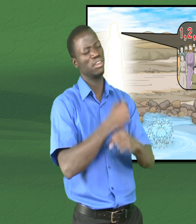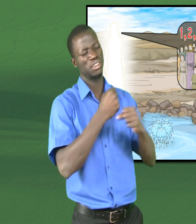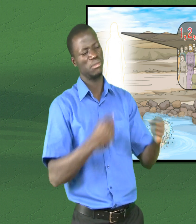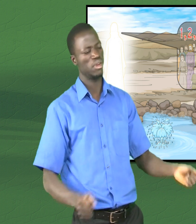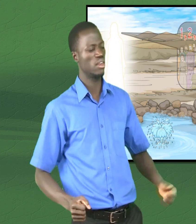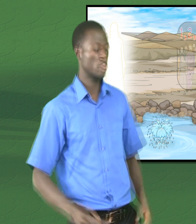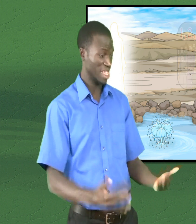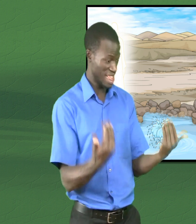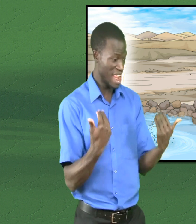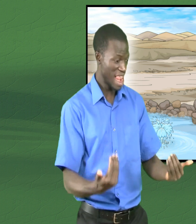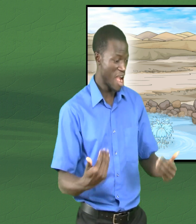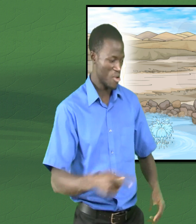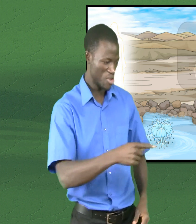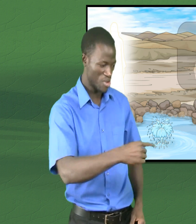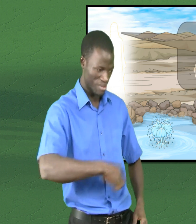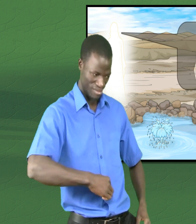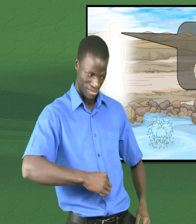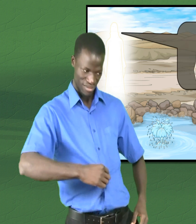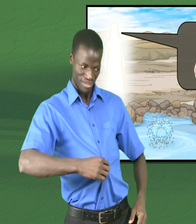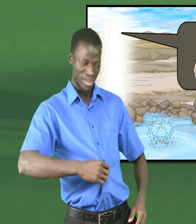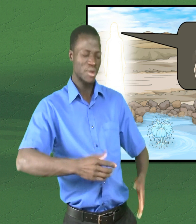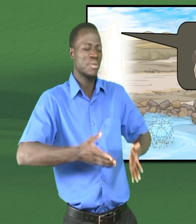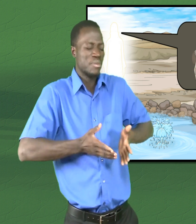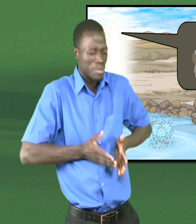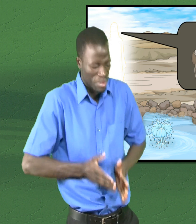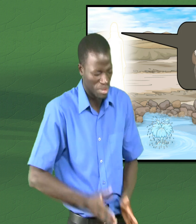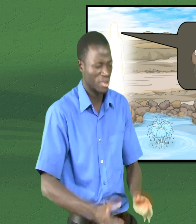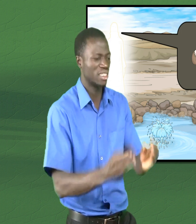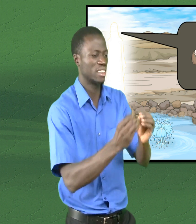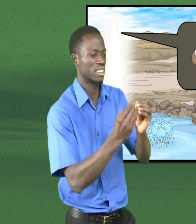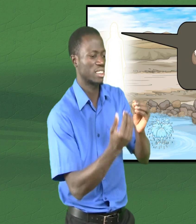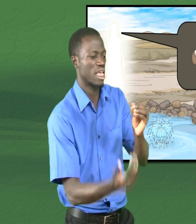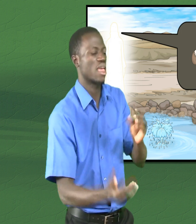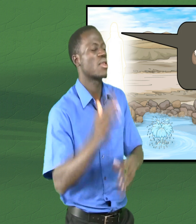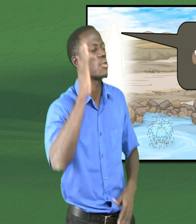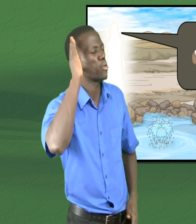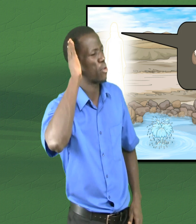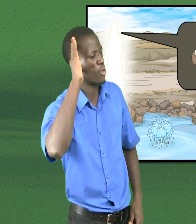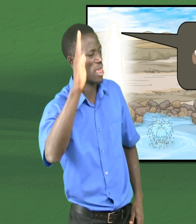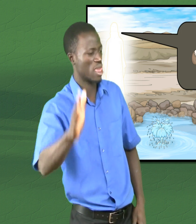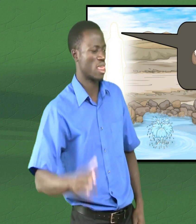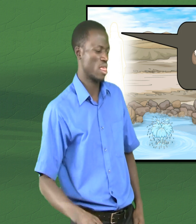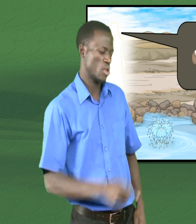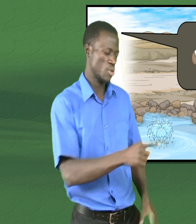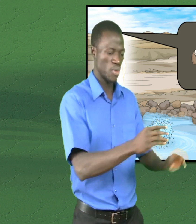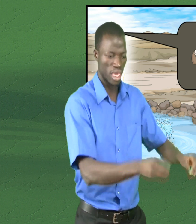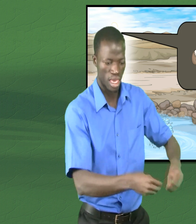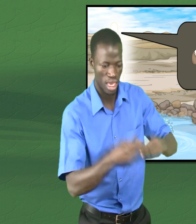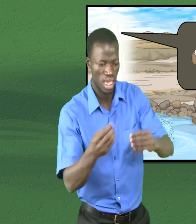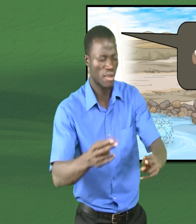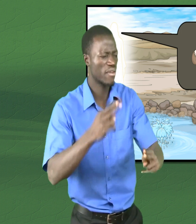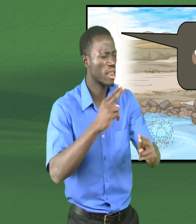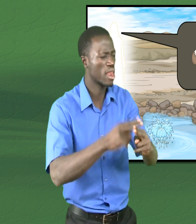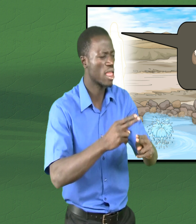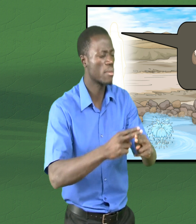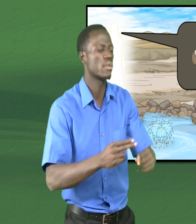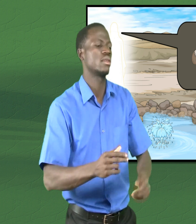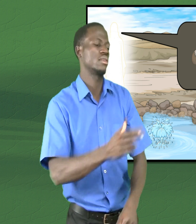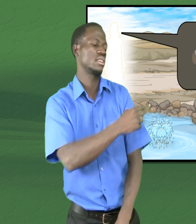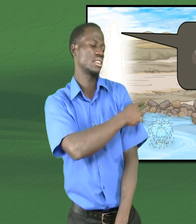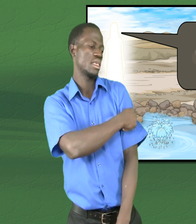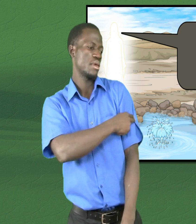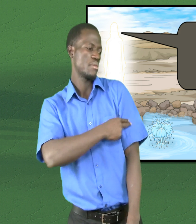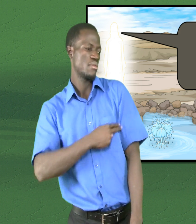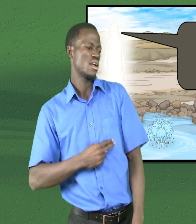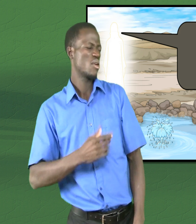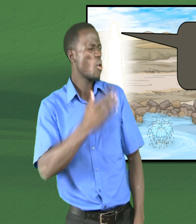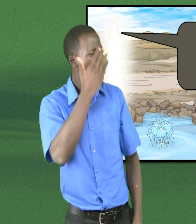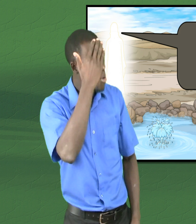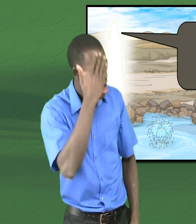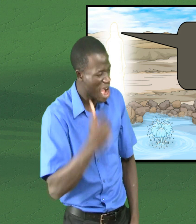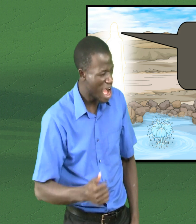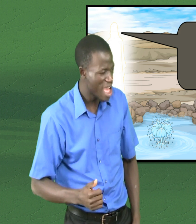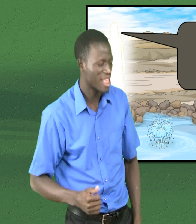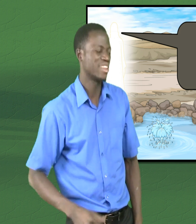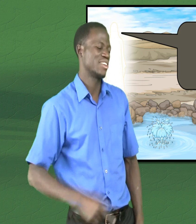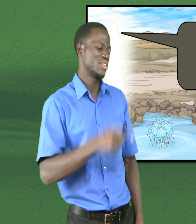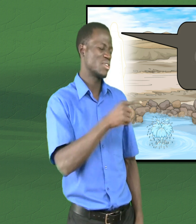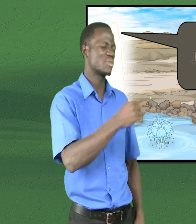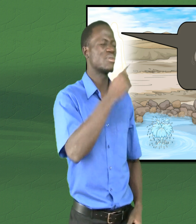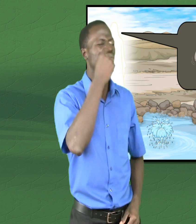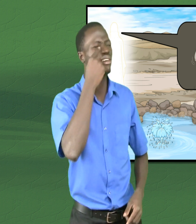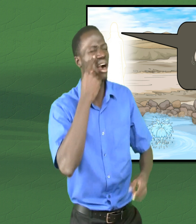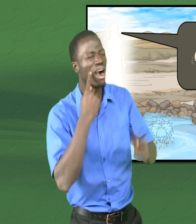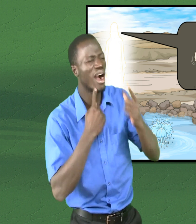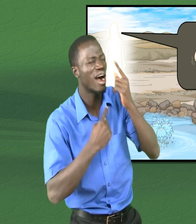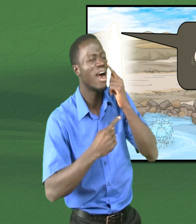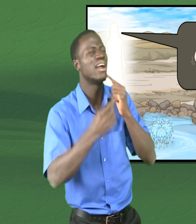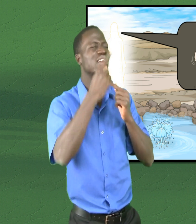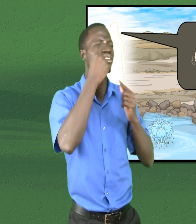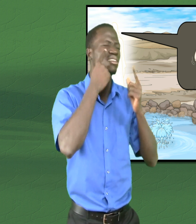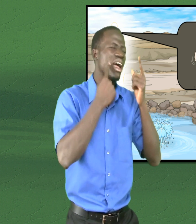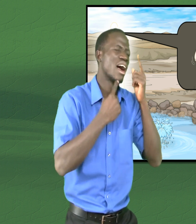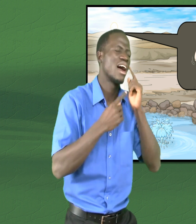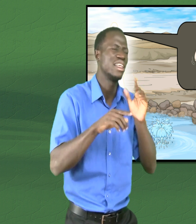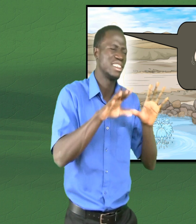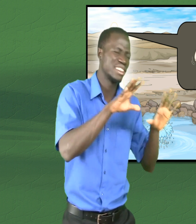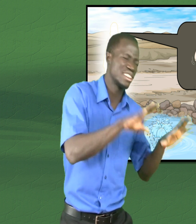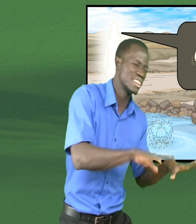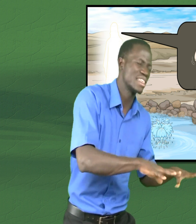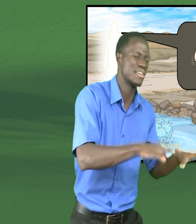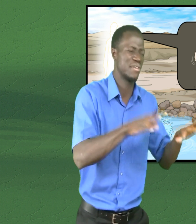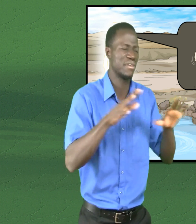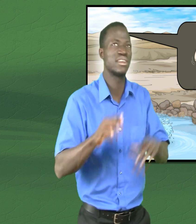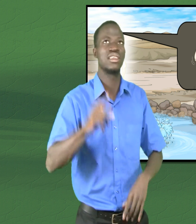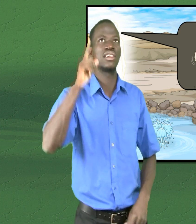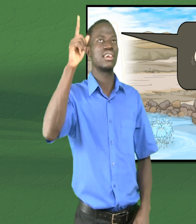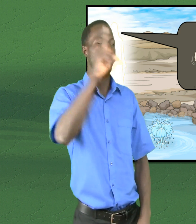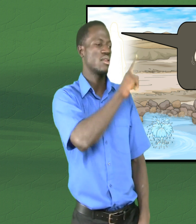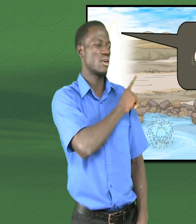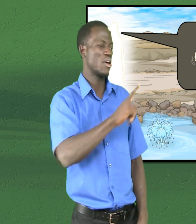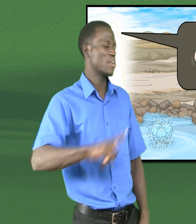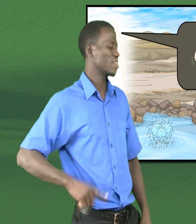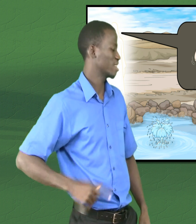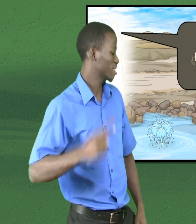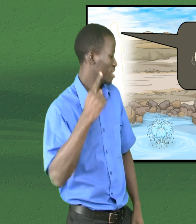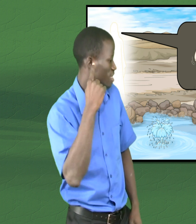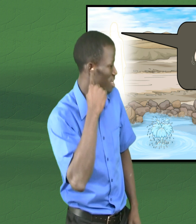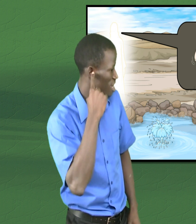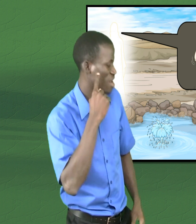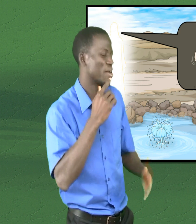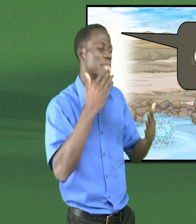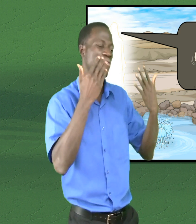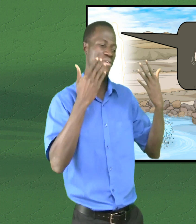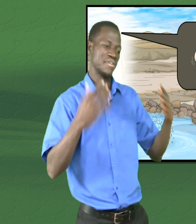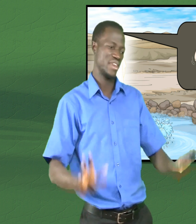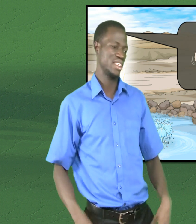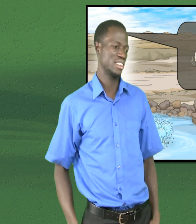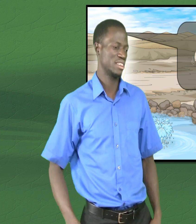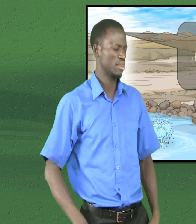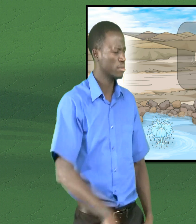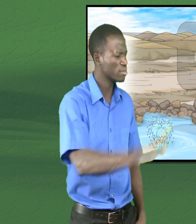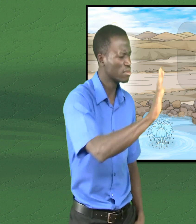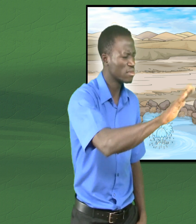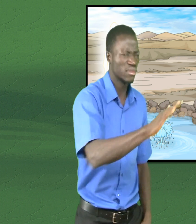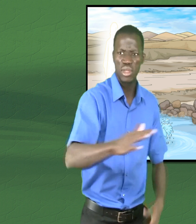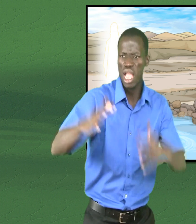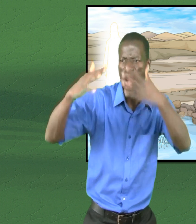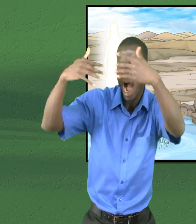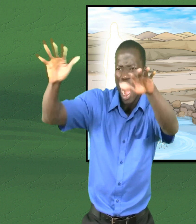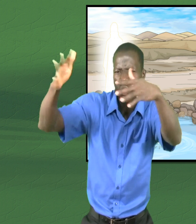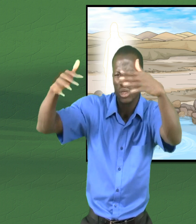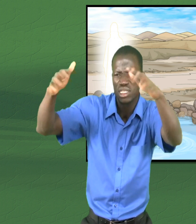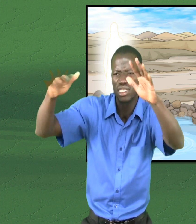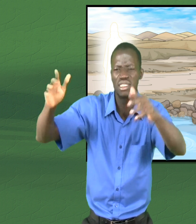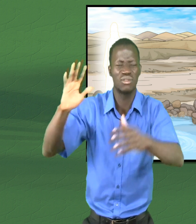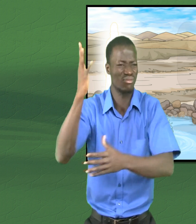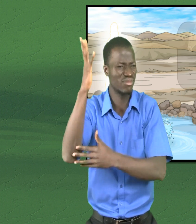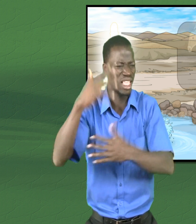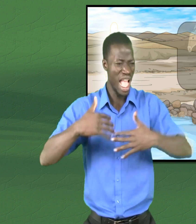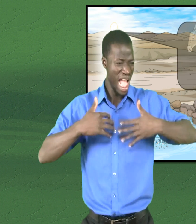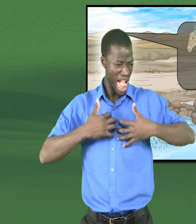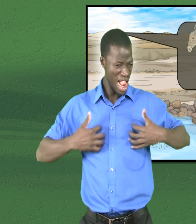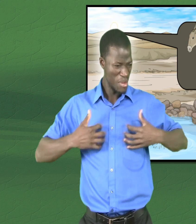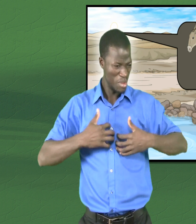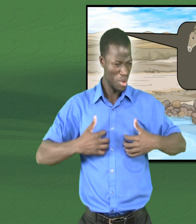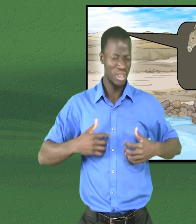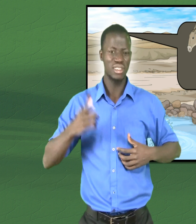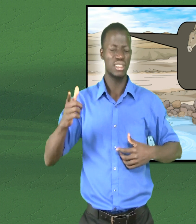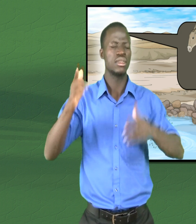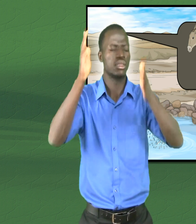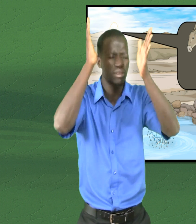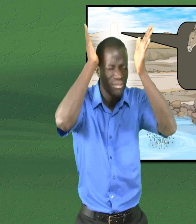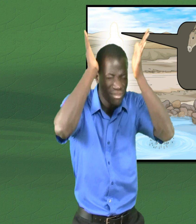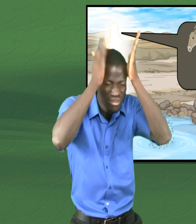The angel of the LORD proceeded: “Behold, you have conceived and will bear a son. And you shall name him Ishmael, for the LORD has heard your cry of affliction.